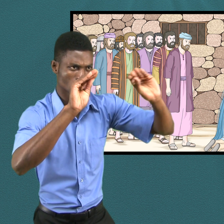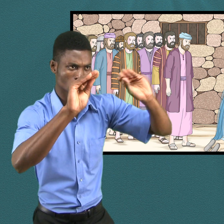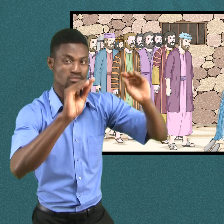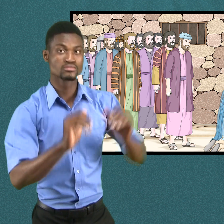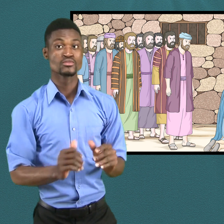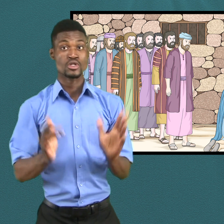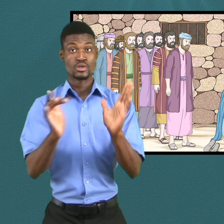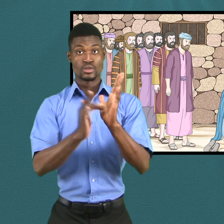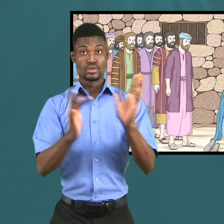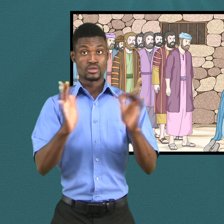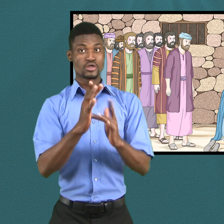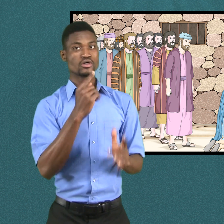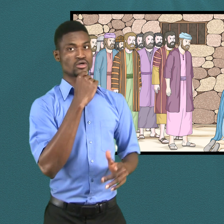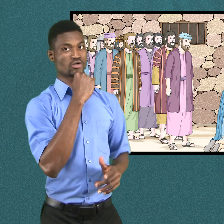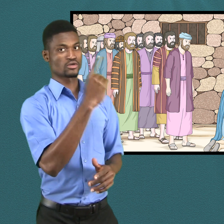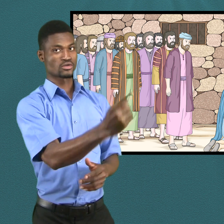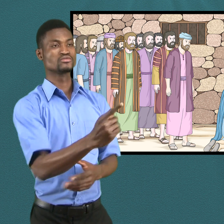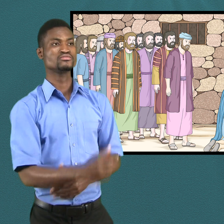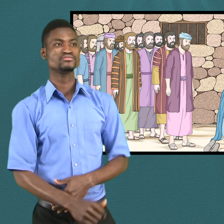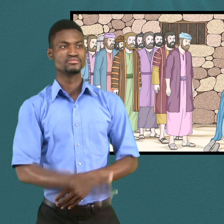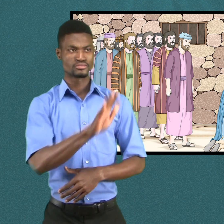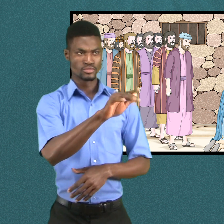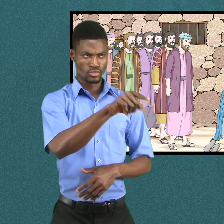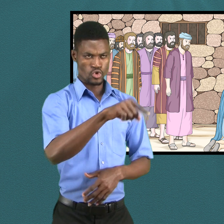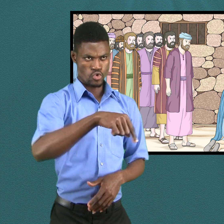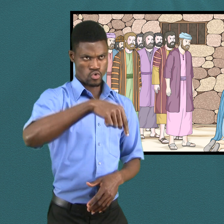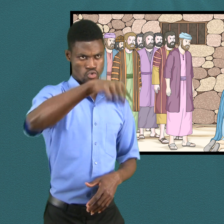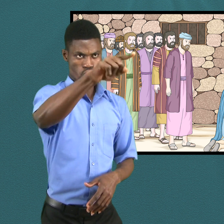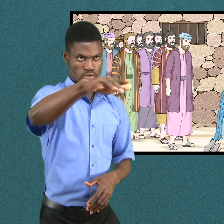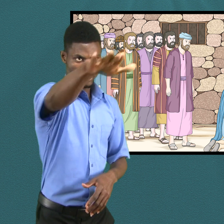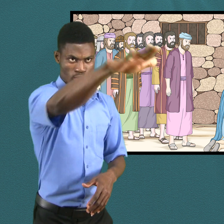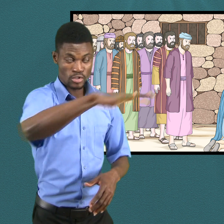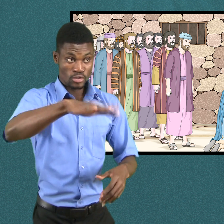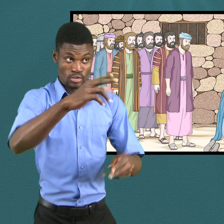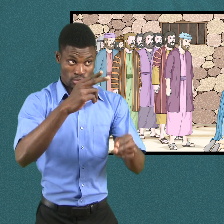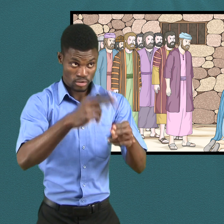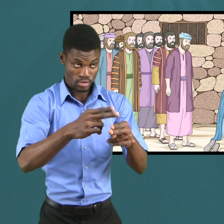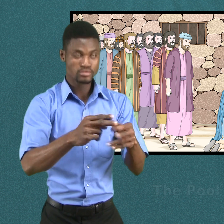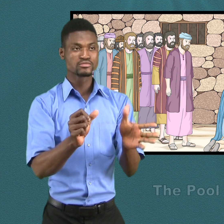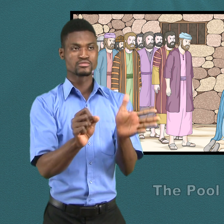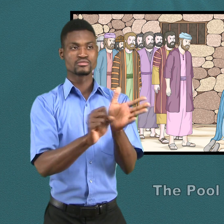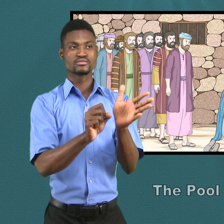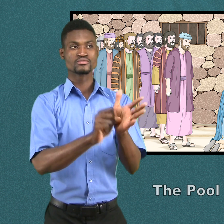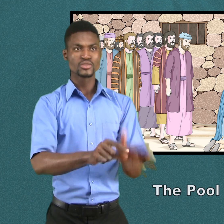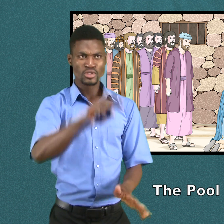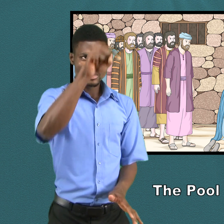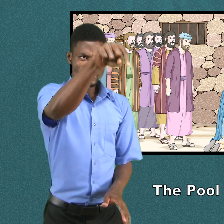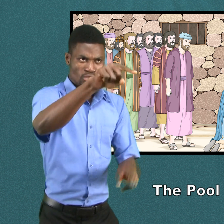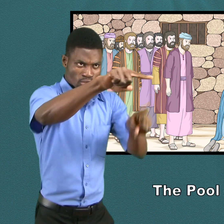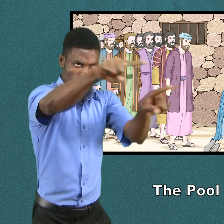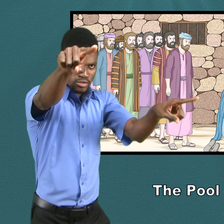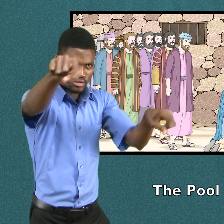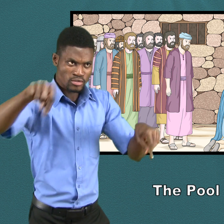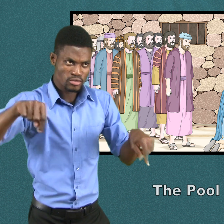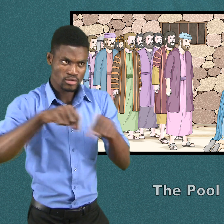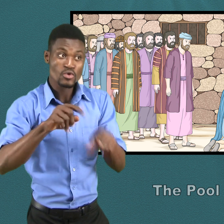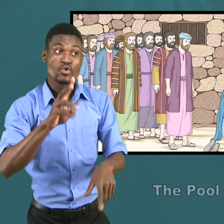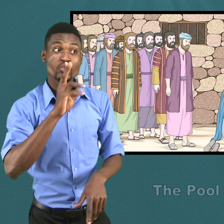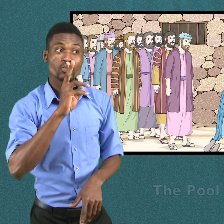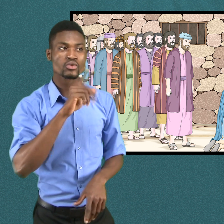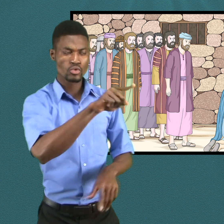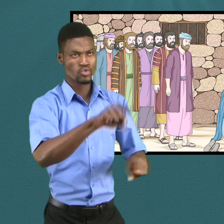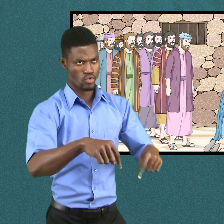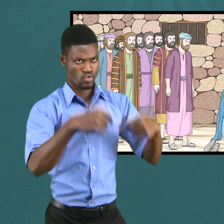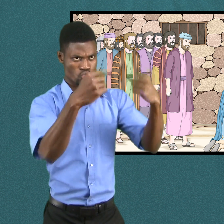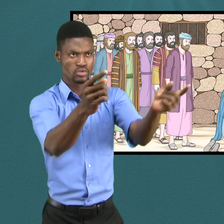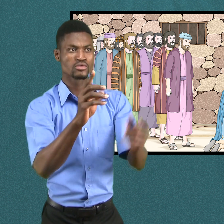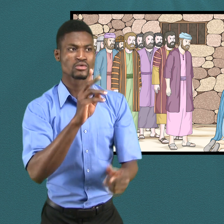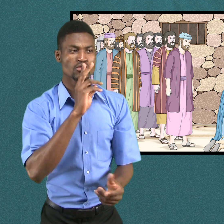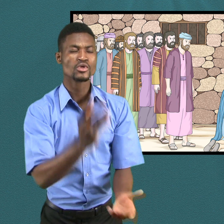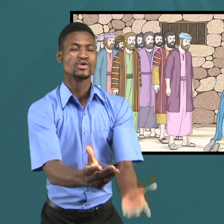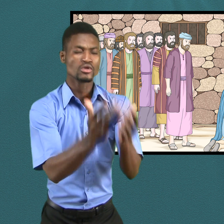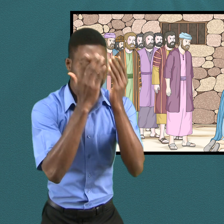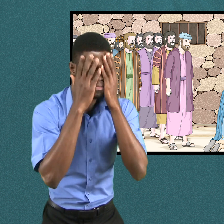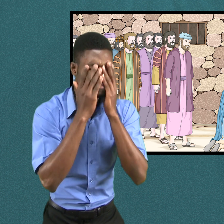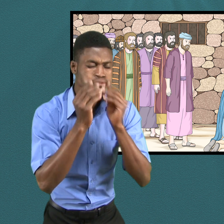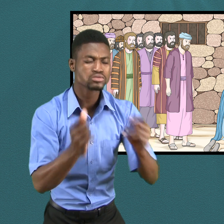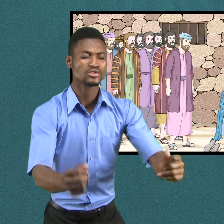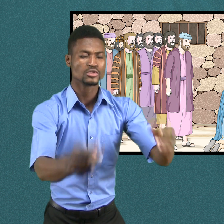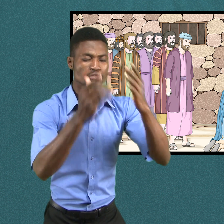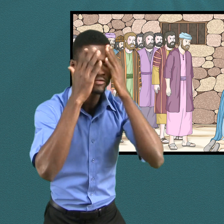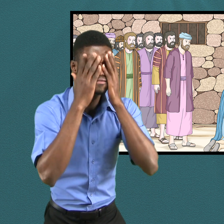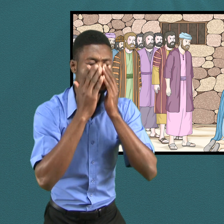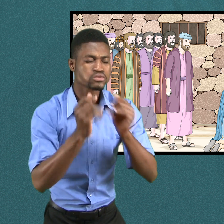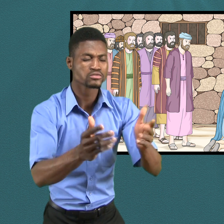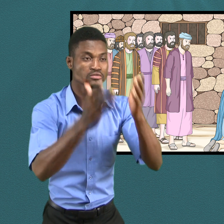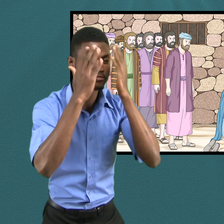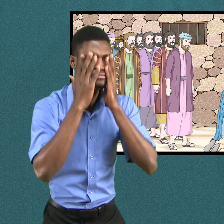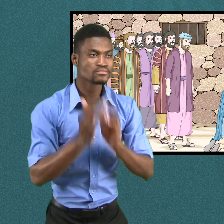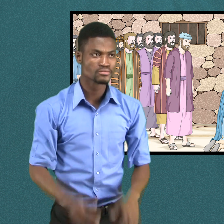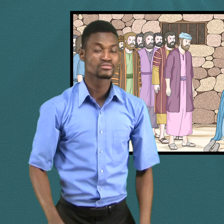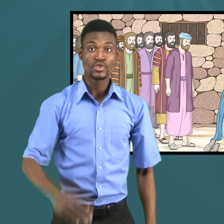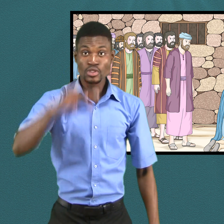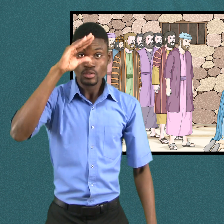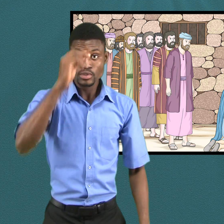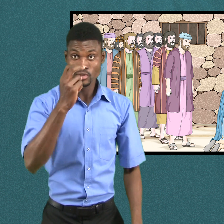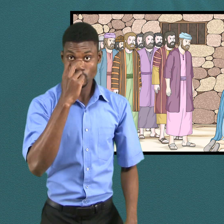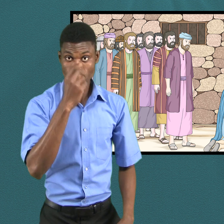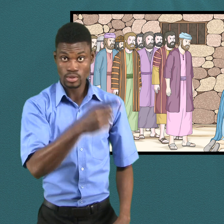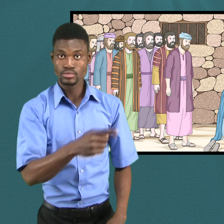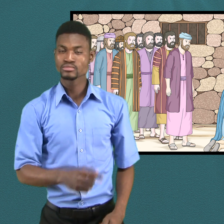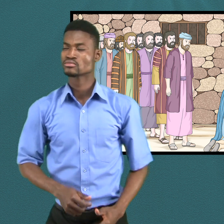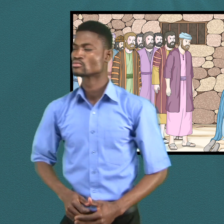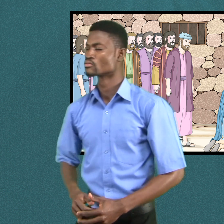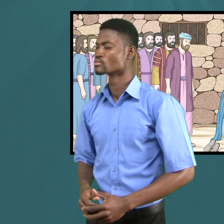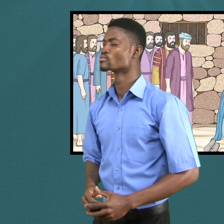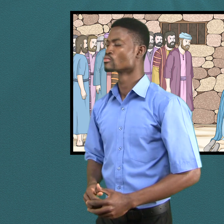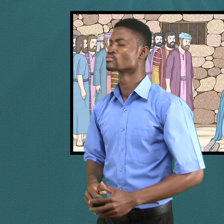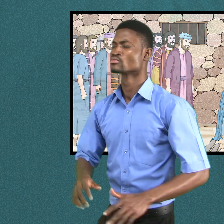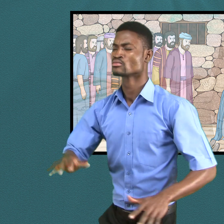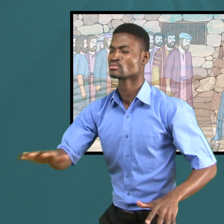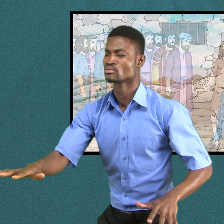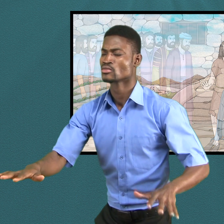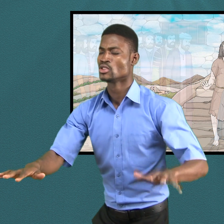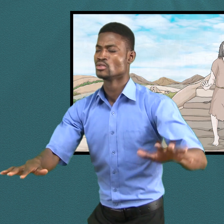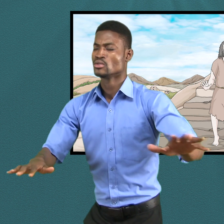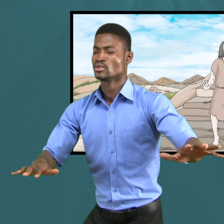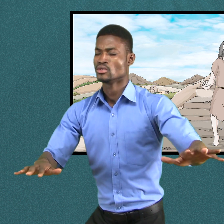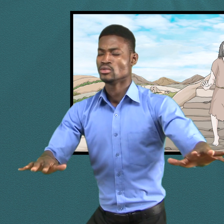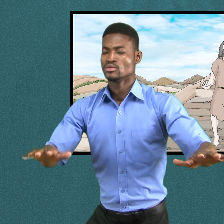Then He told him, “Go, wash in the Pool of Siloam” (which means “Sent”).